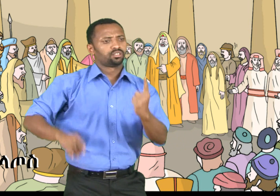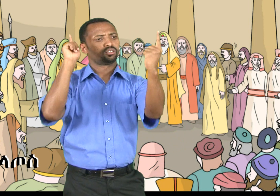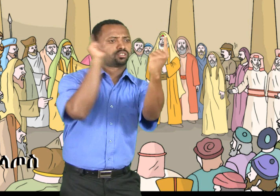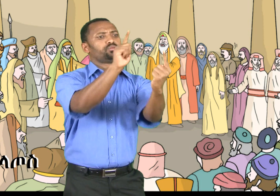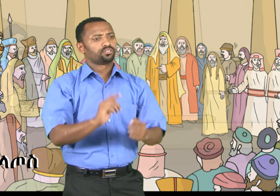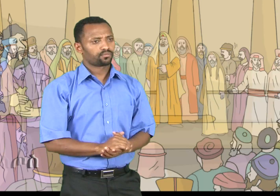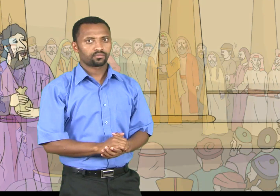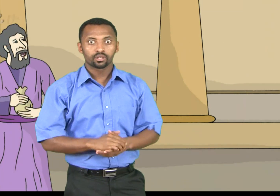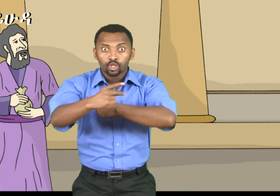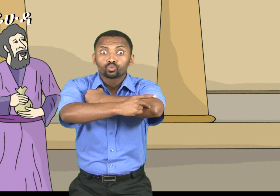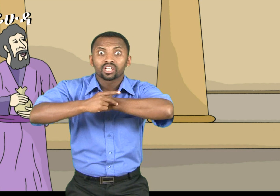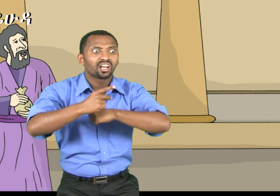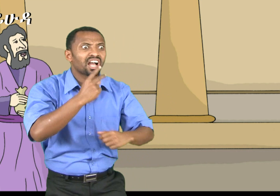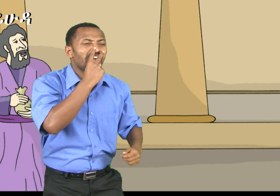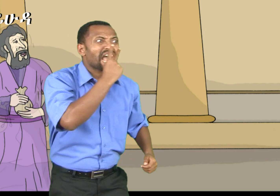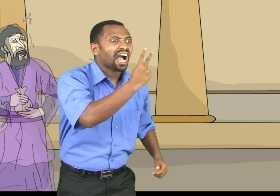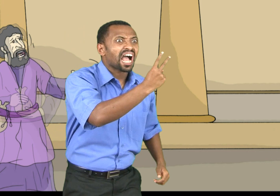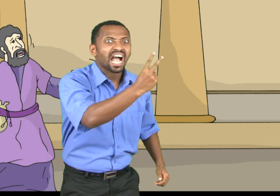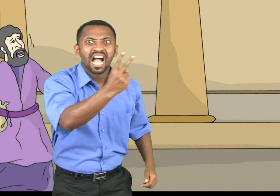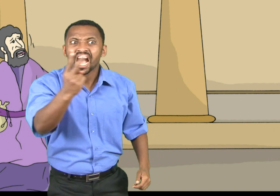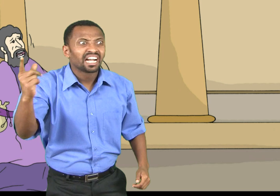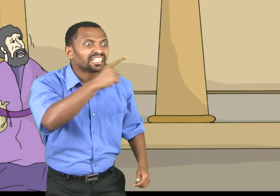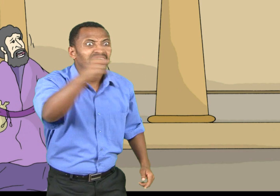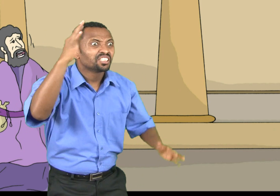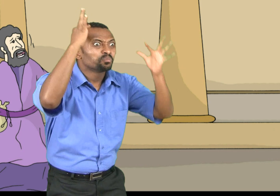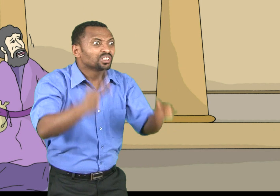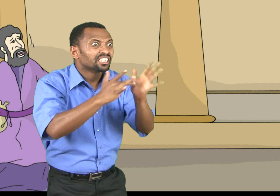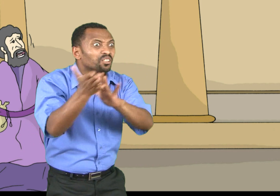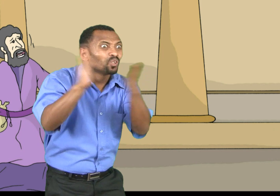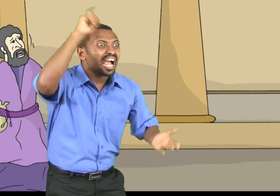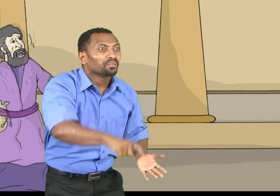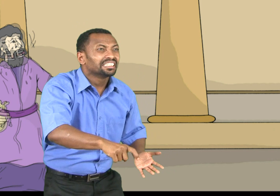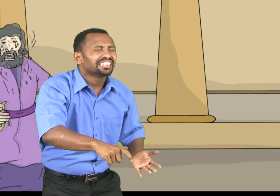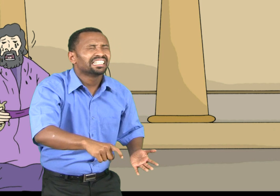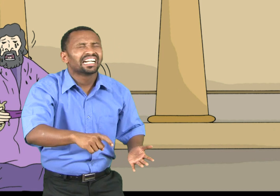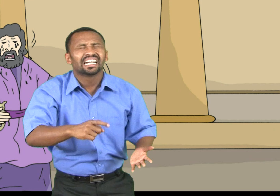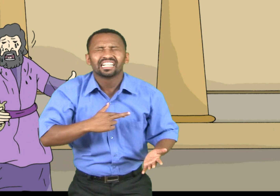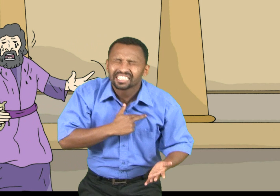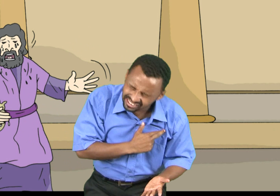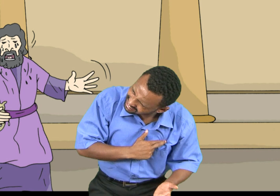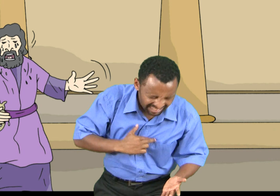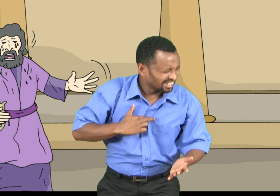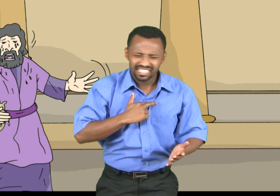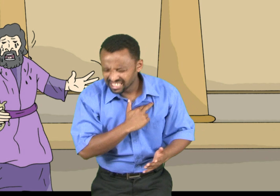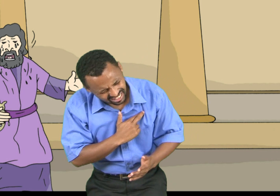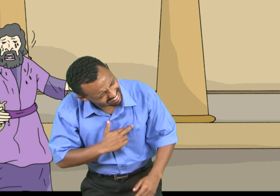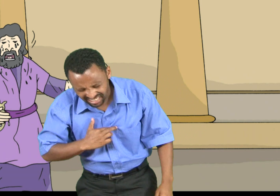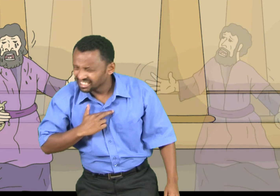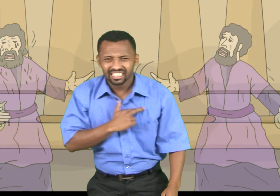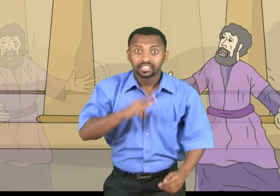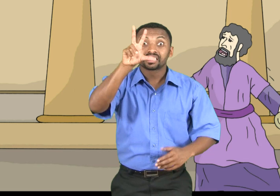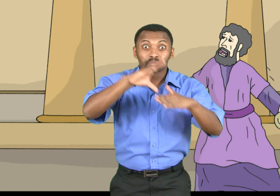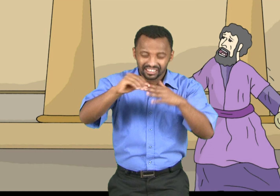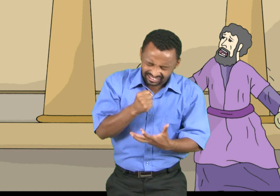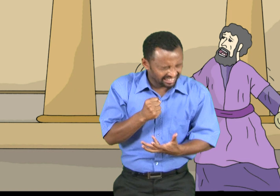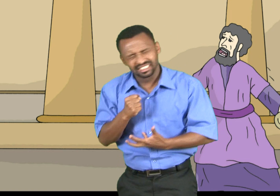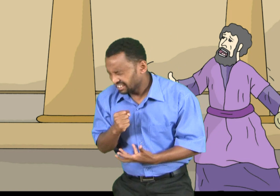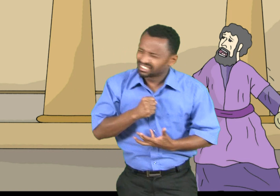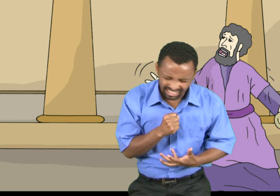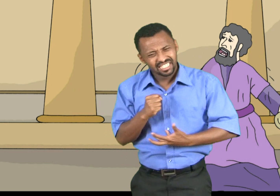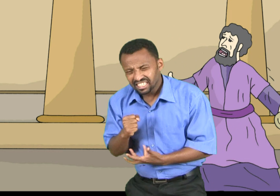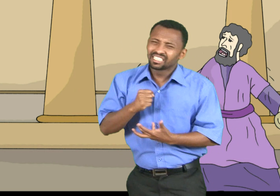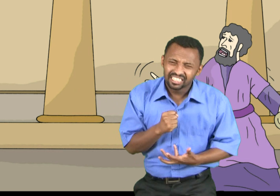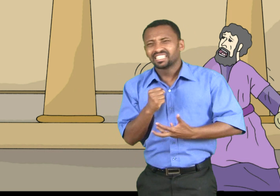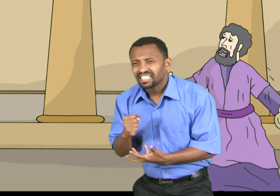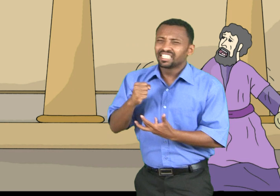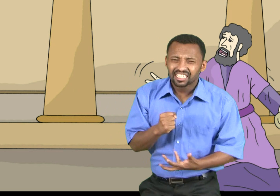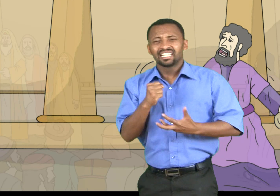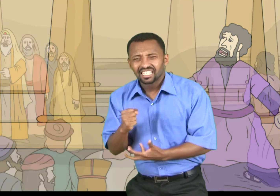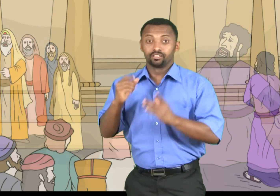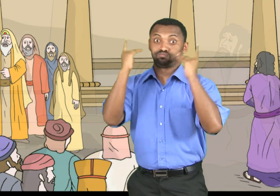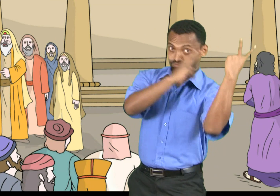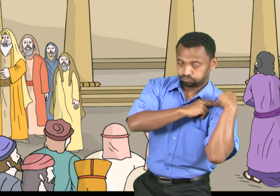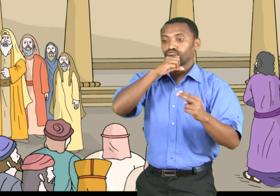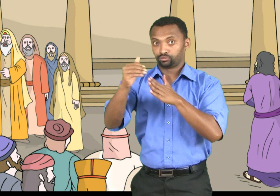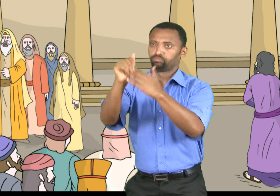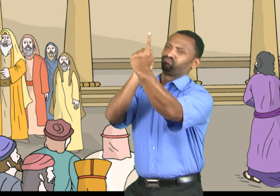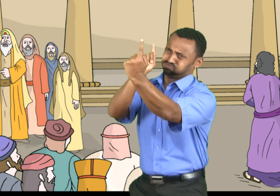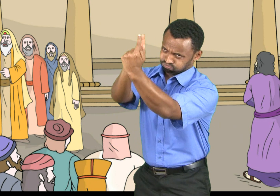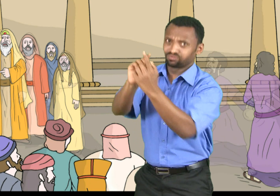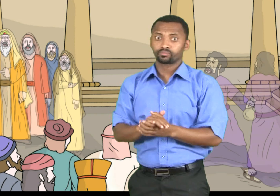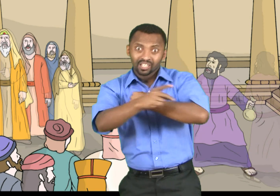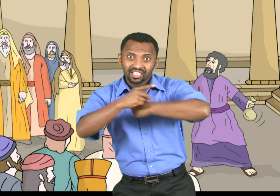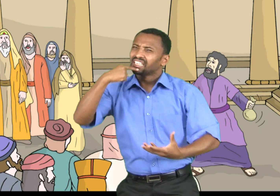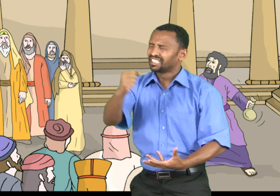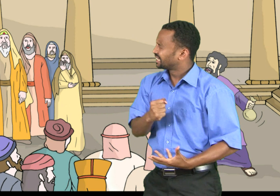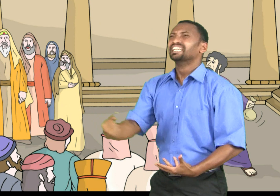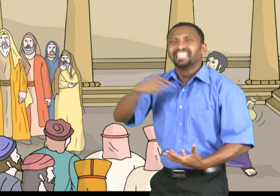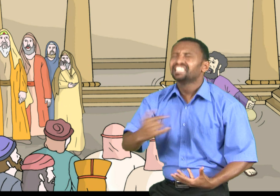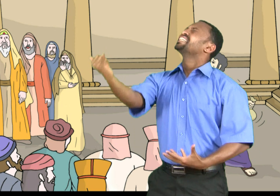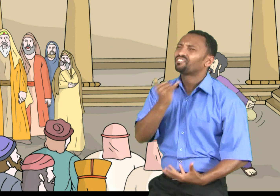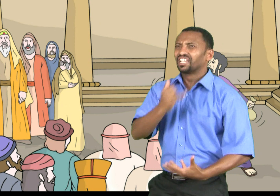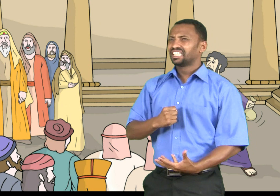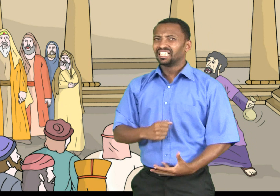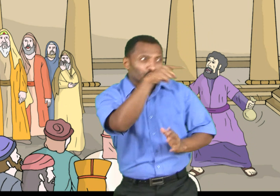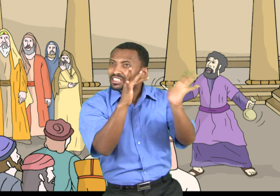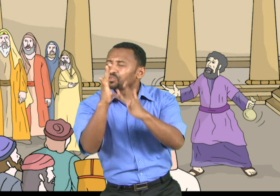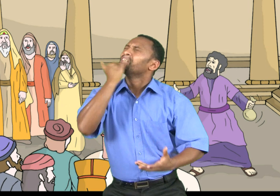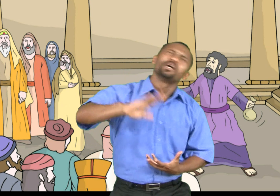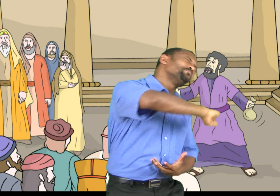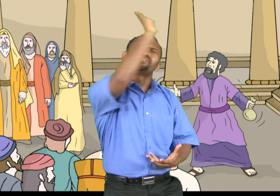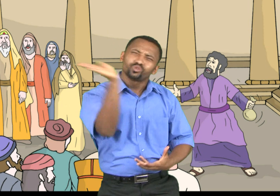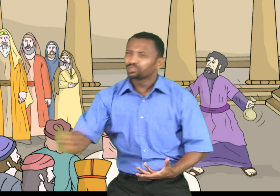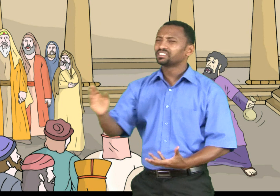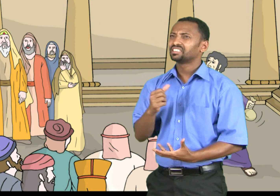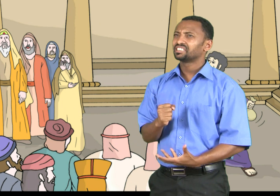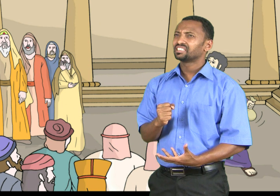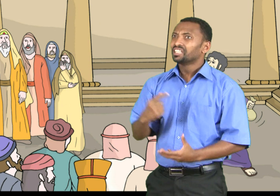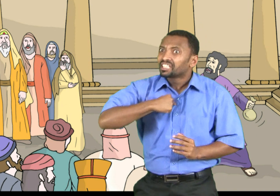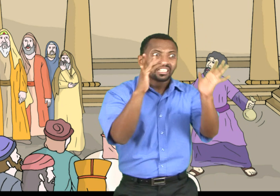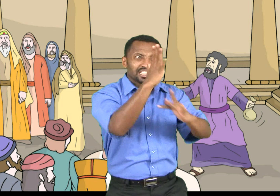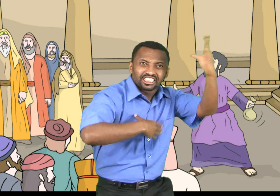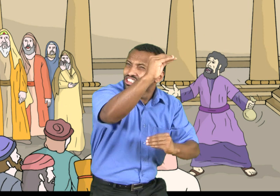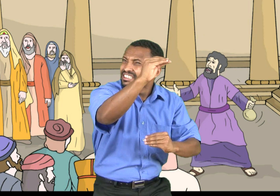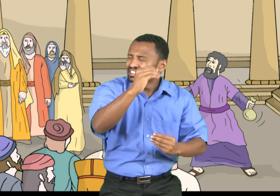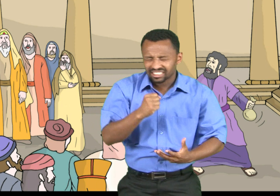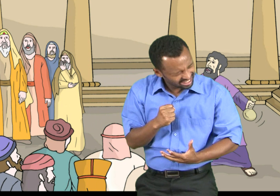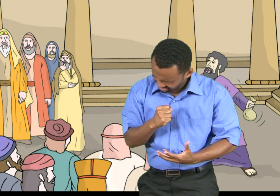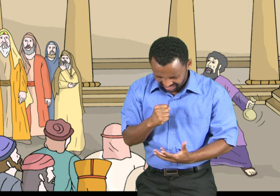When Judas, who had betrayed Him, saw that Jesus was condemned, he was filled with remorse and returned the thirty pieces of silver to the chief priests and elders.